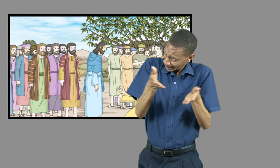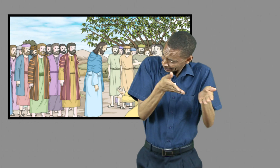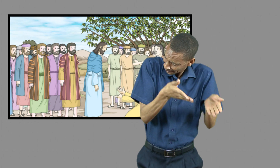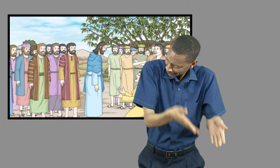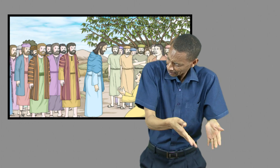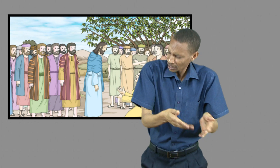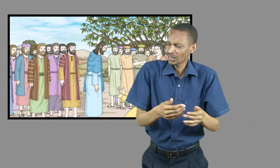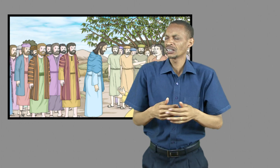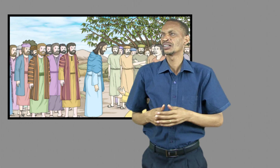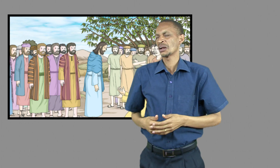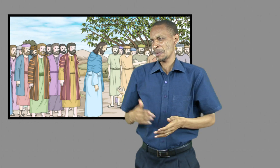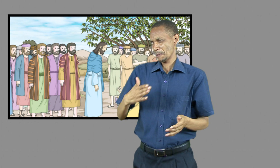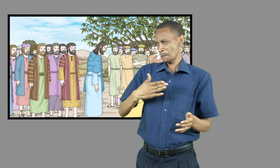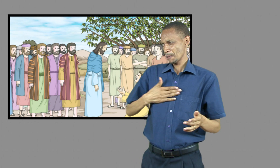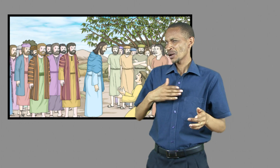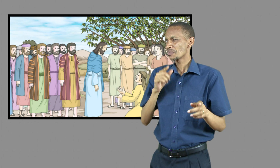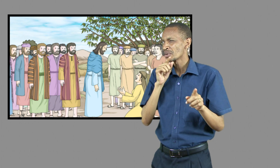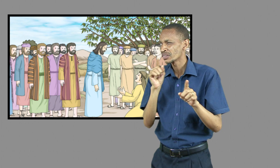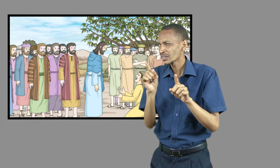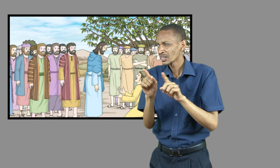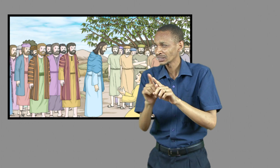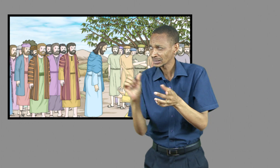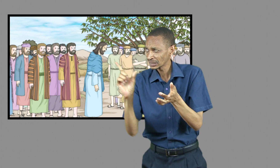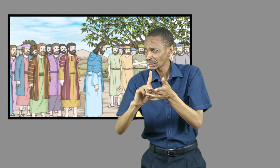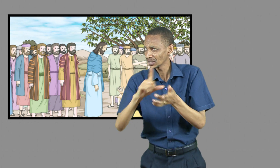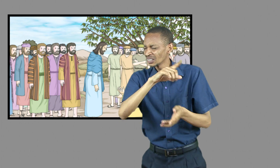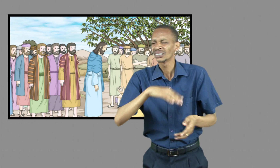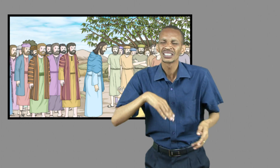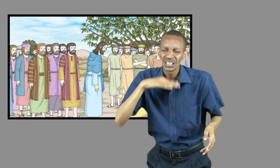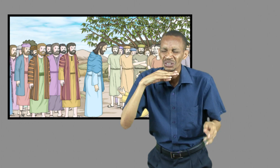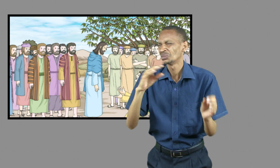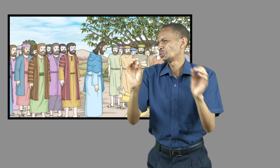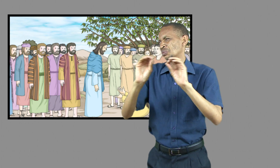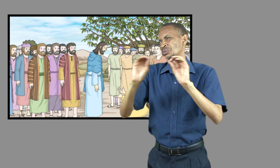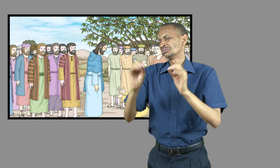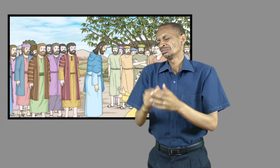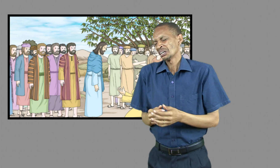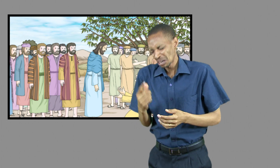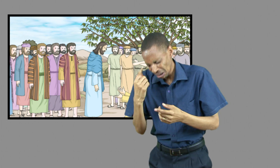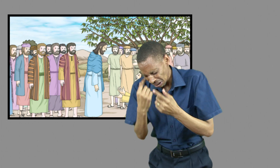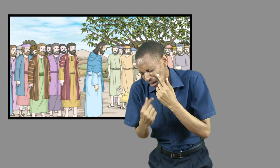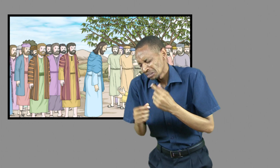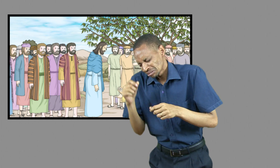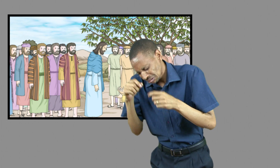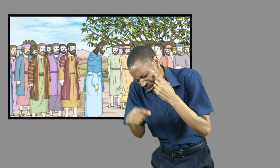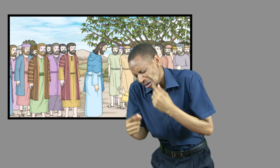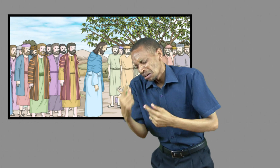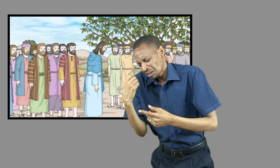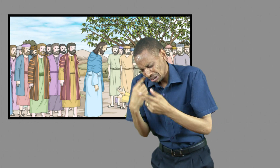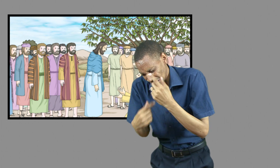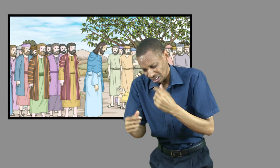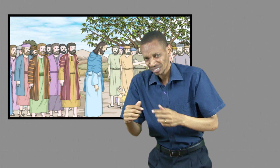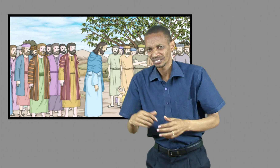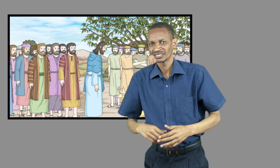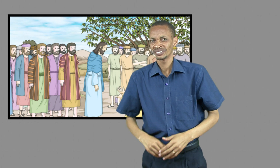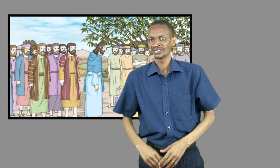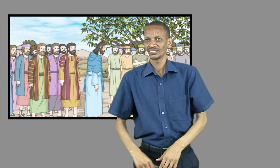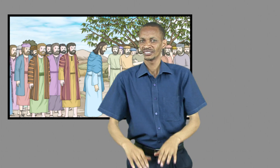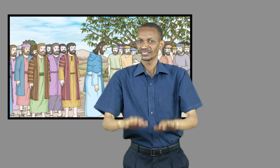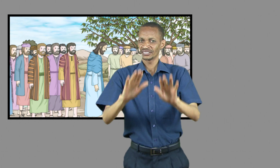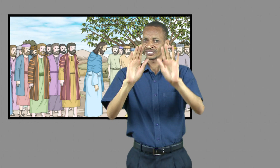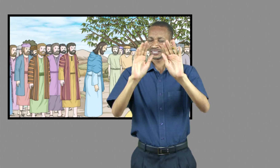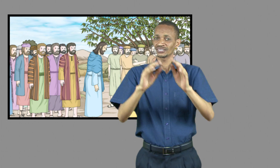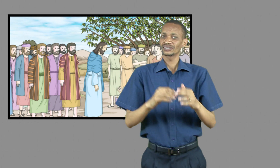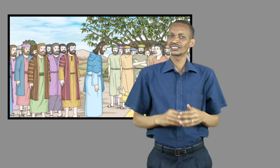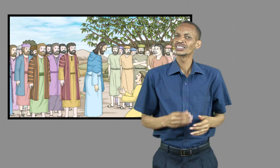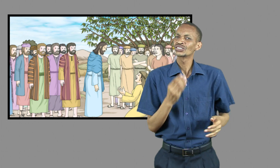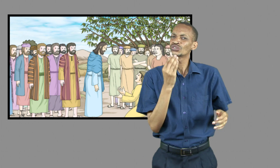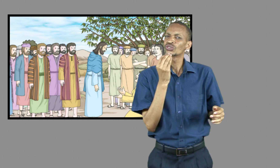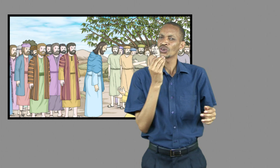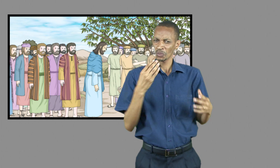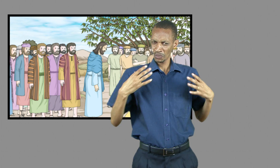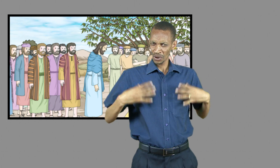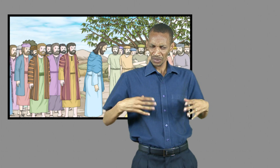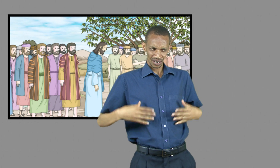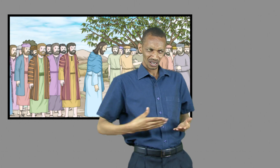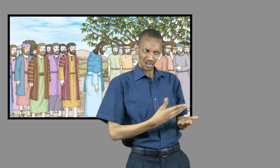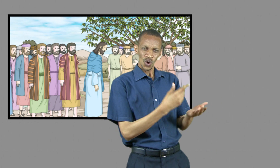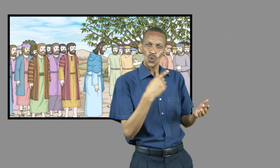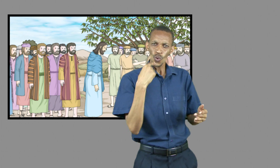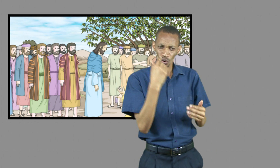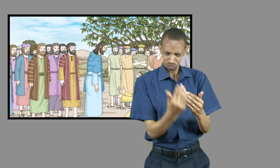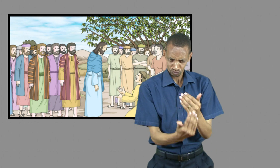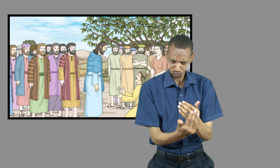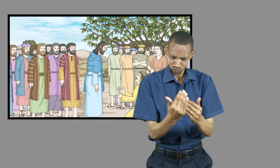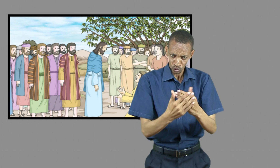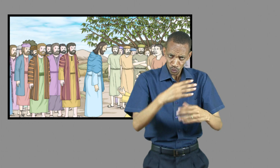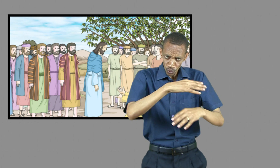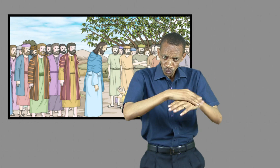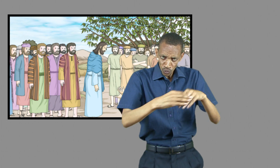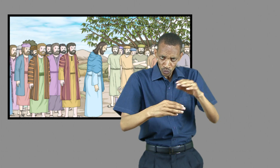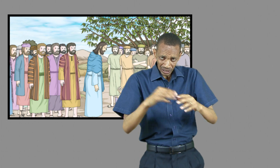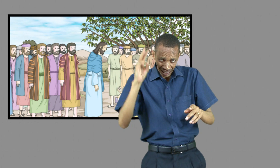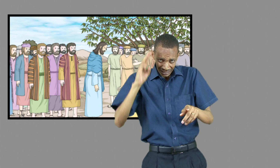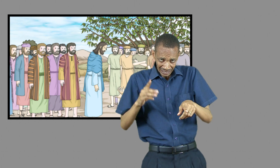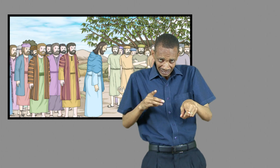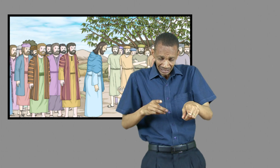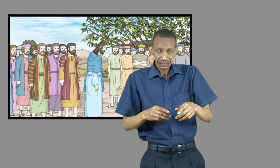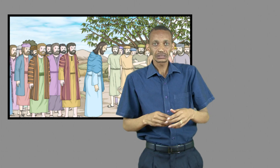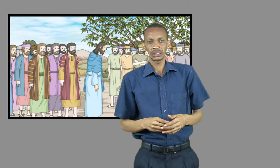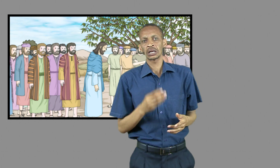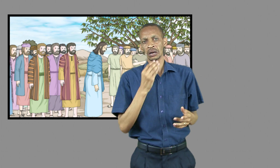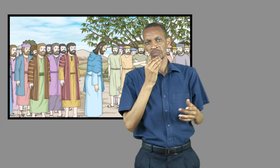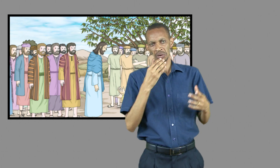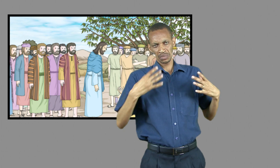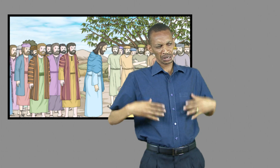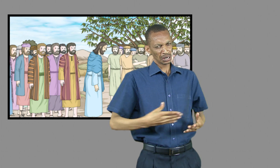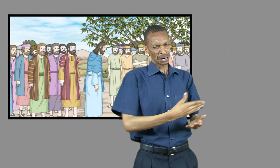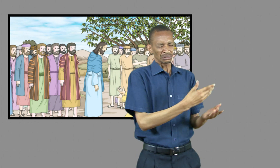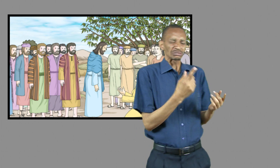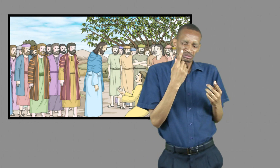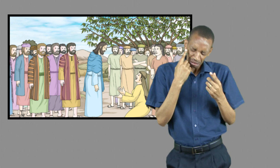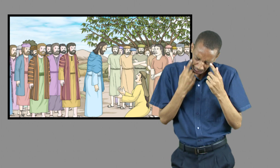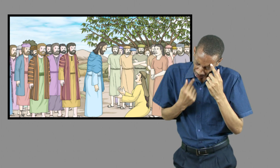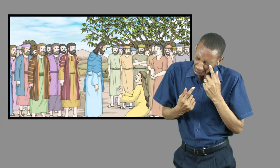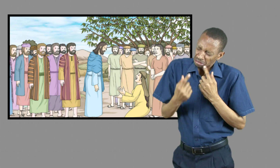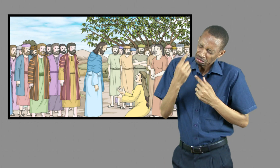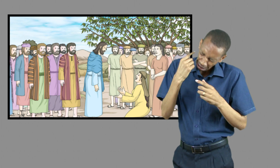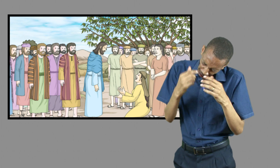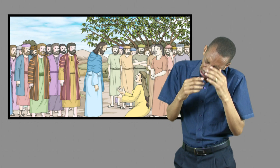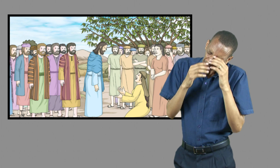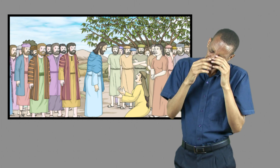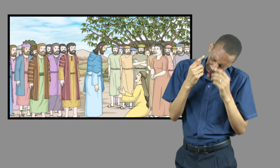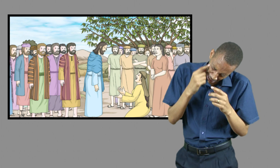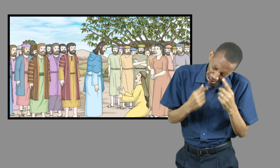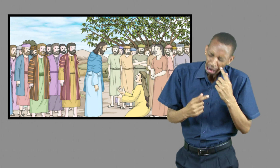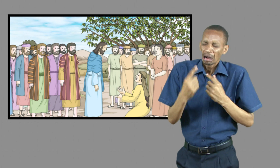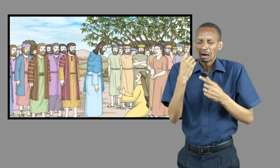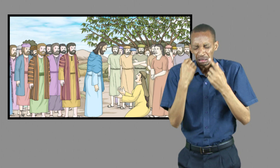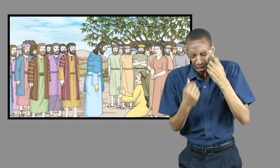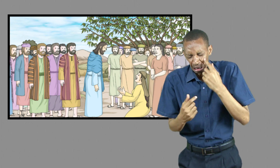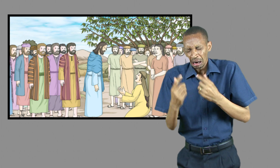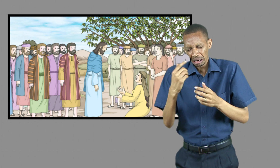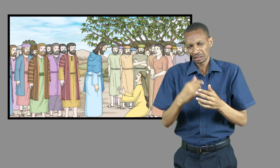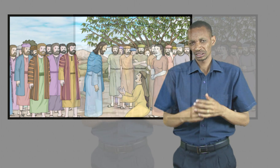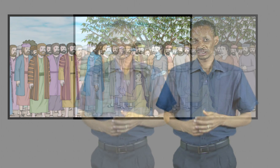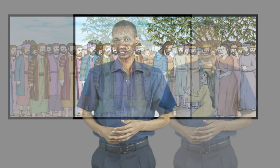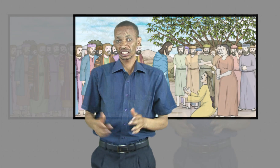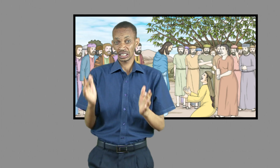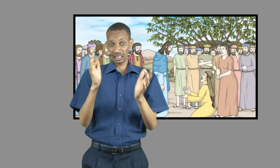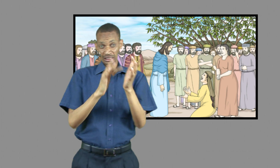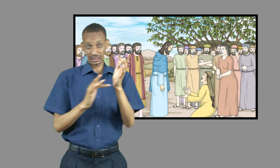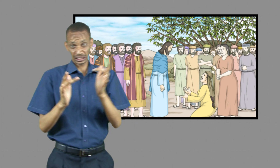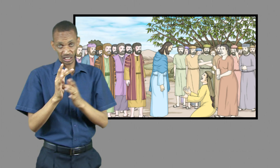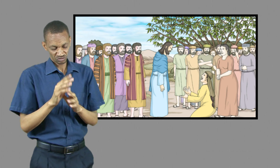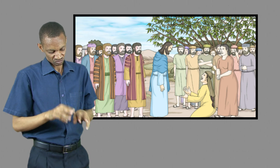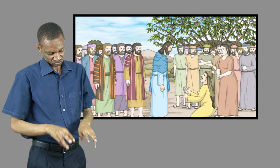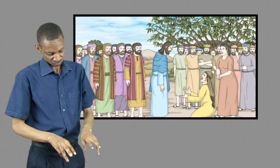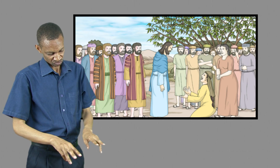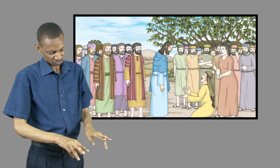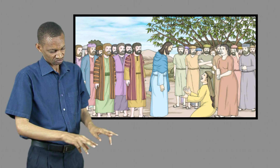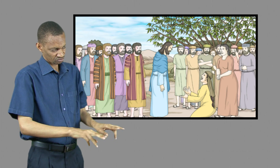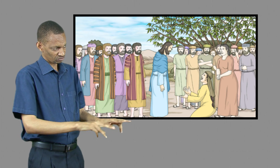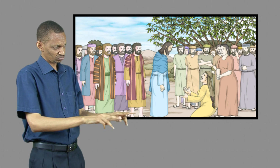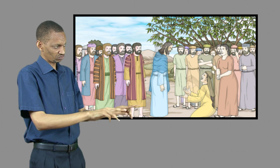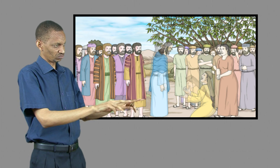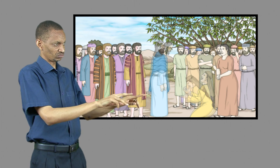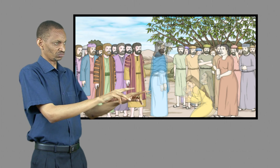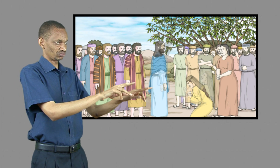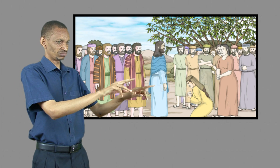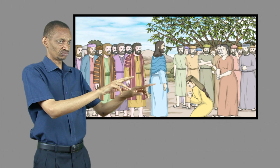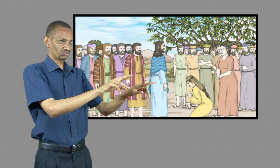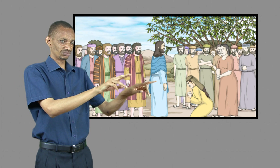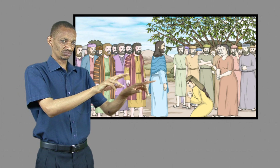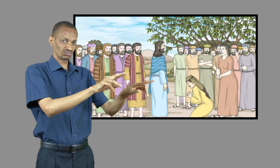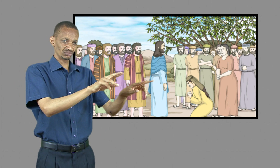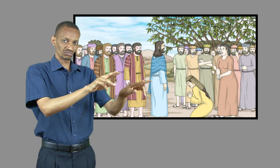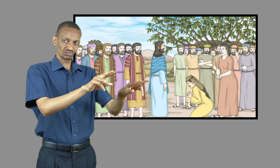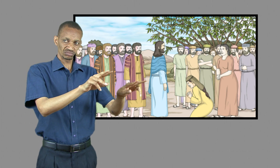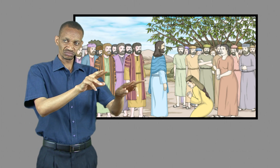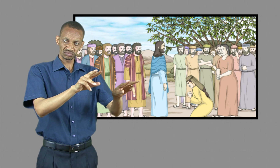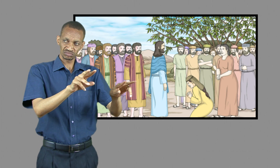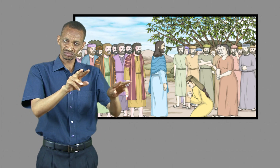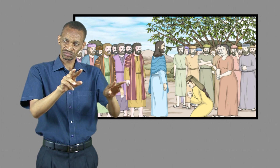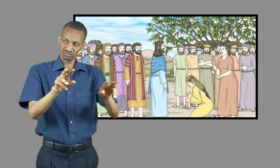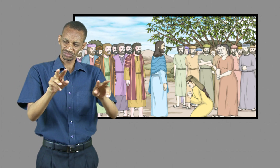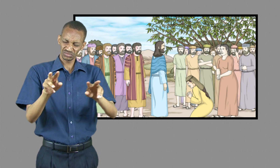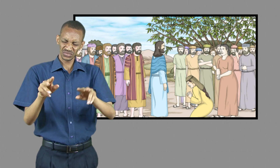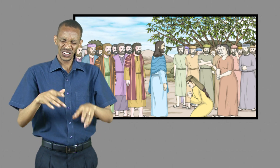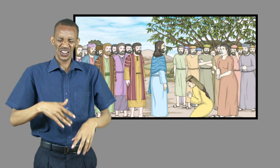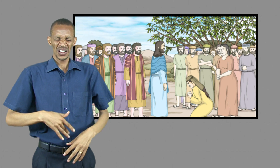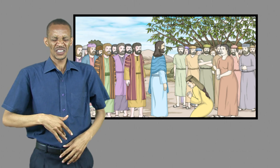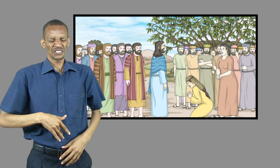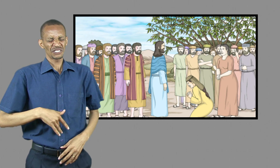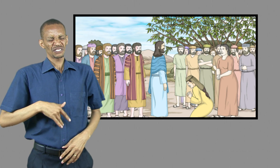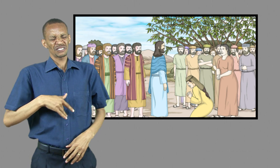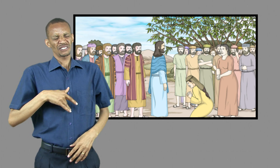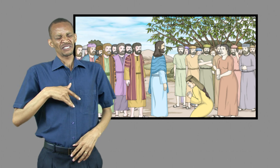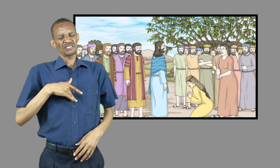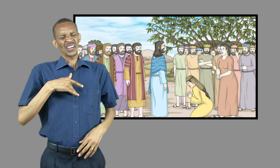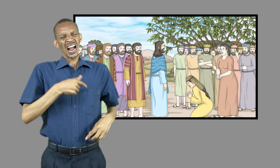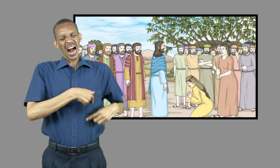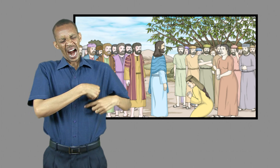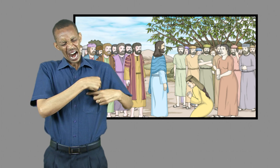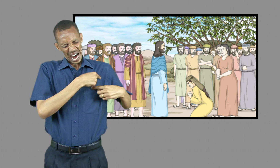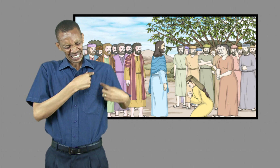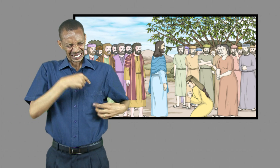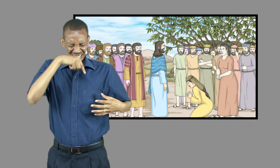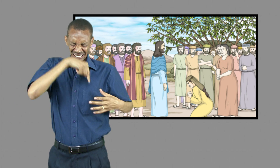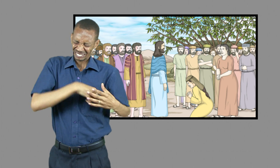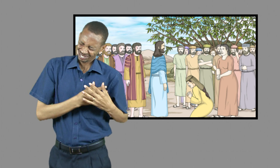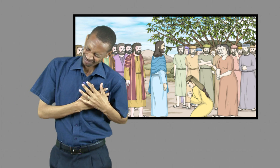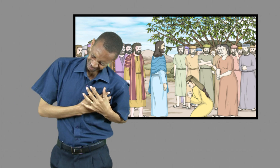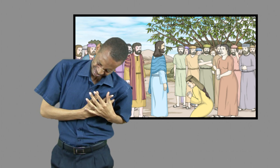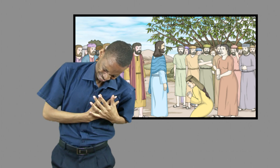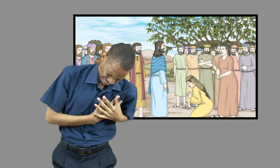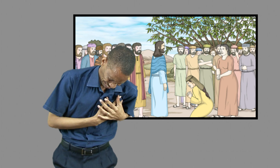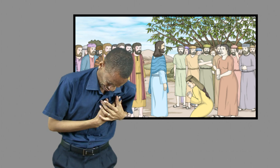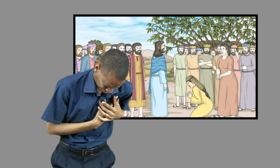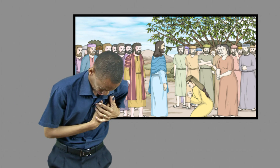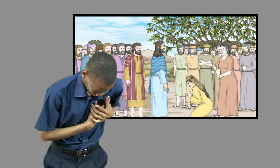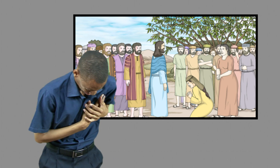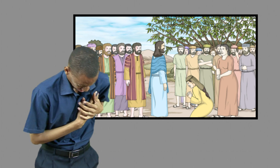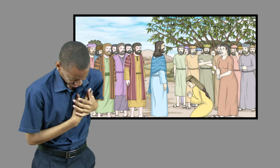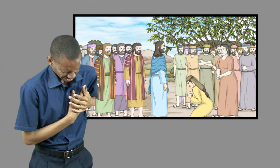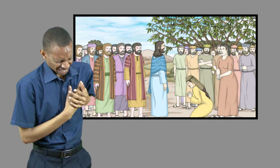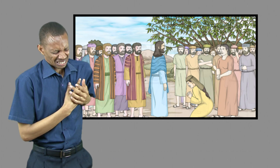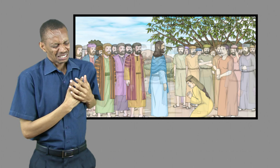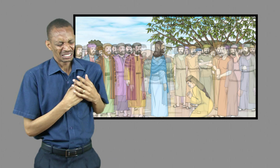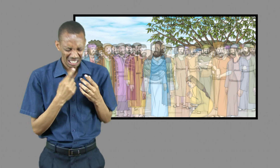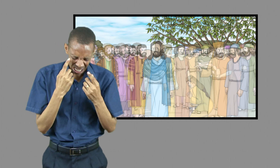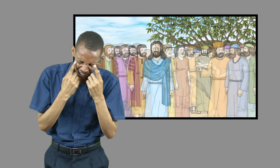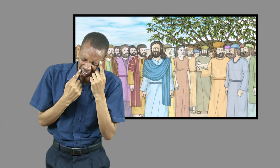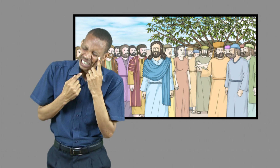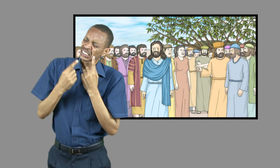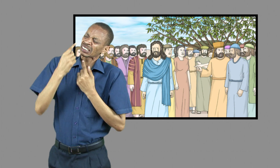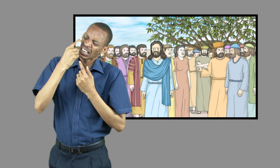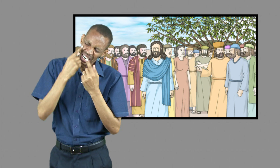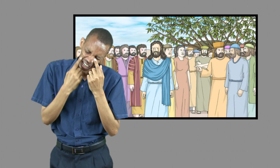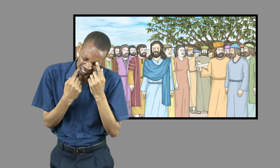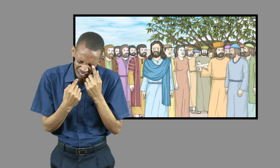When Jesus saw her weeping, and the Jews who had come with her also weeping, He was deeply moved in spirit and troubled.